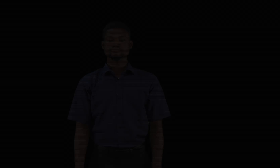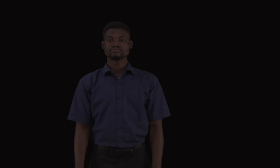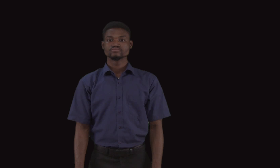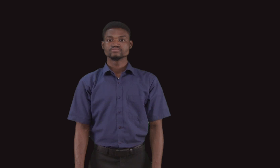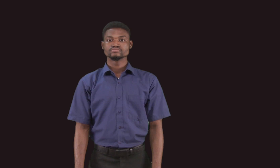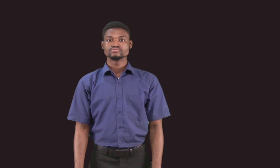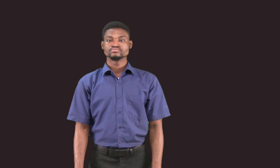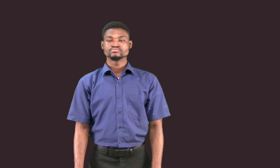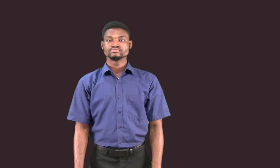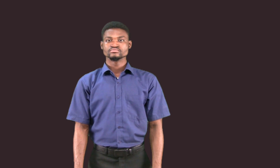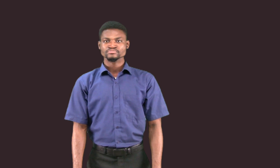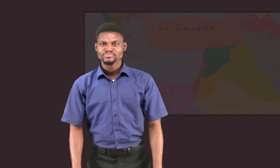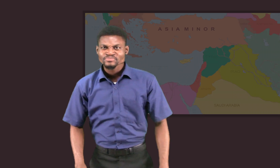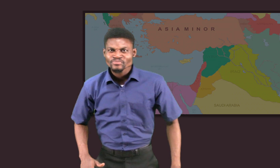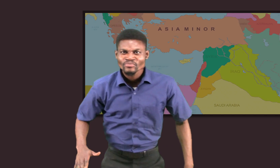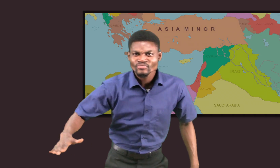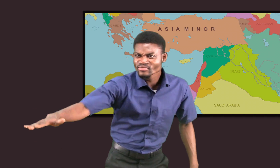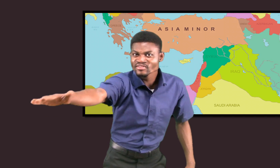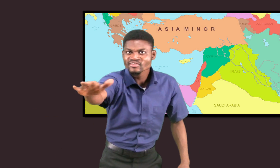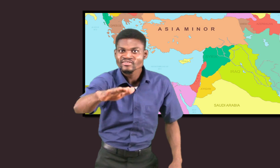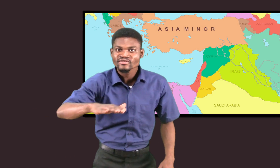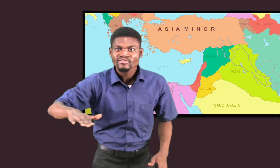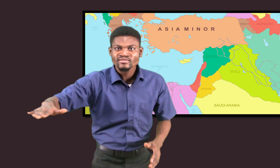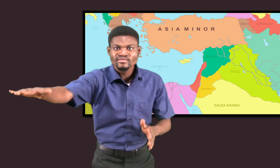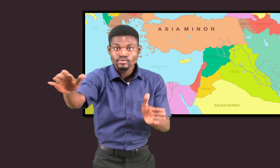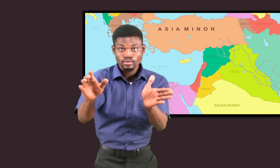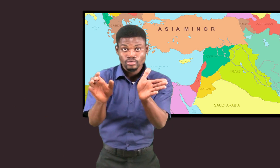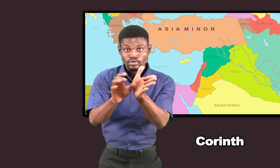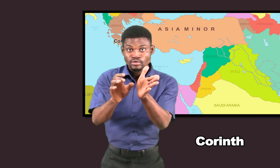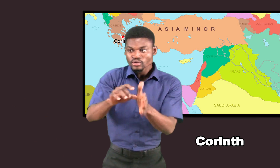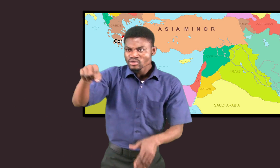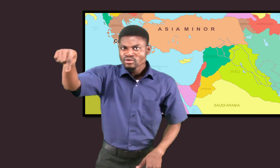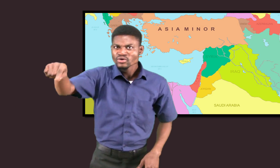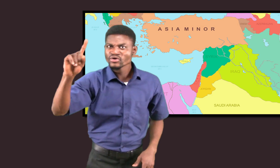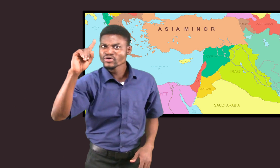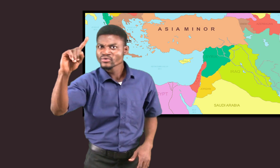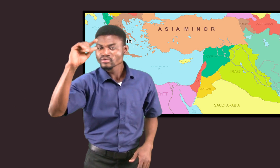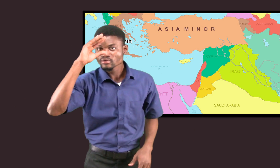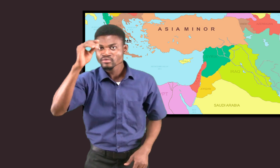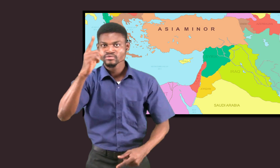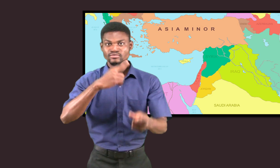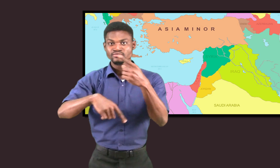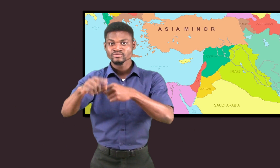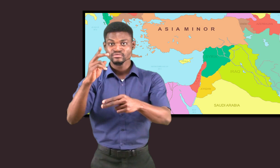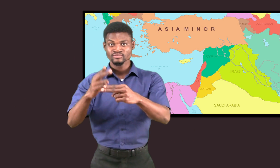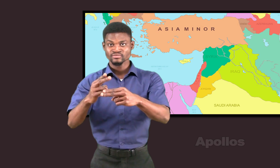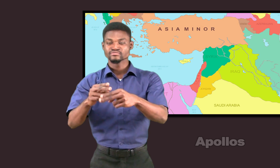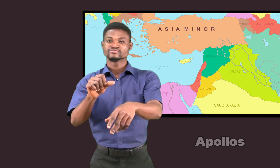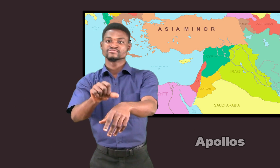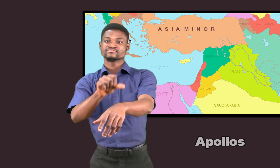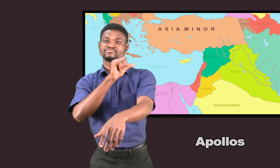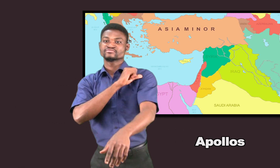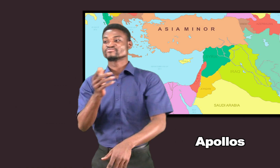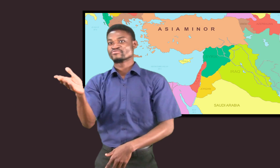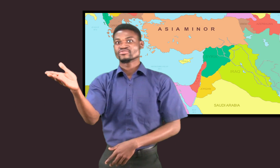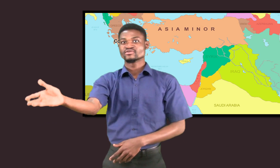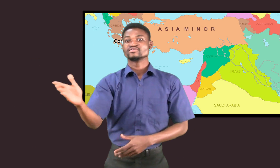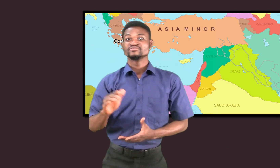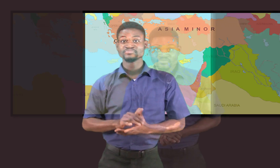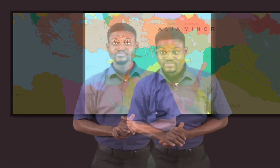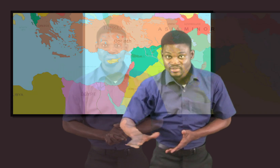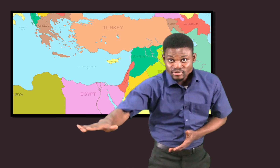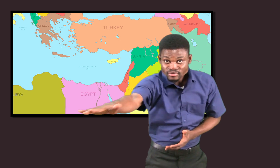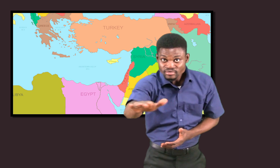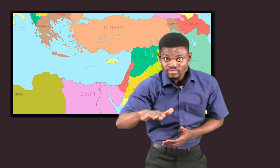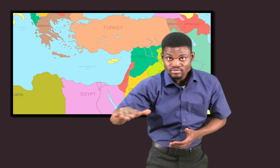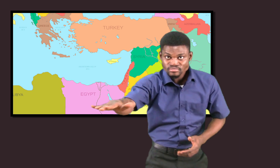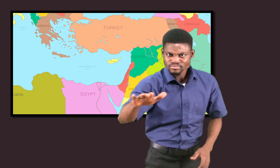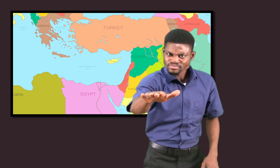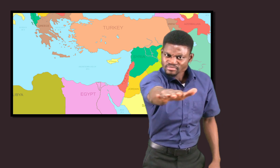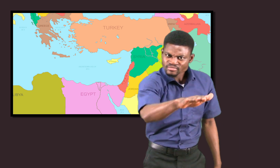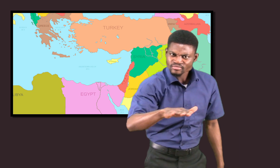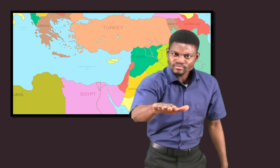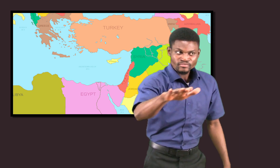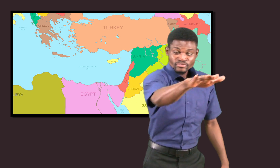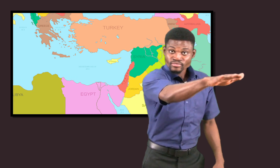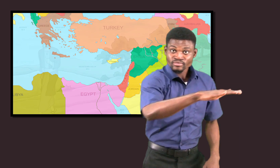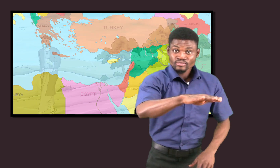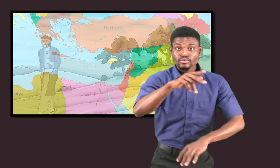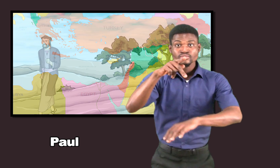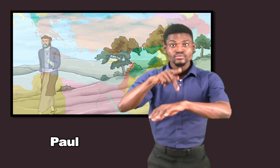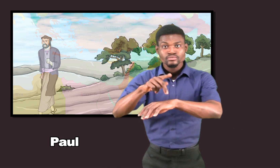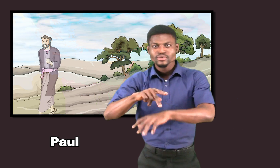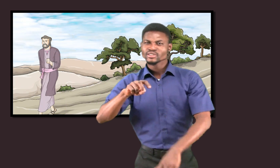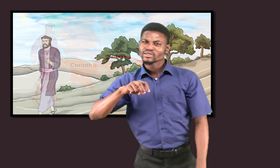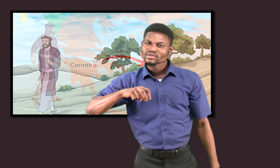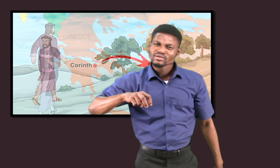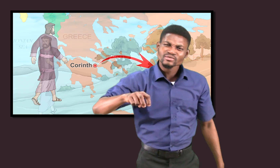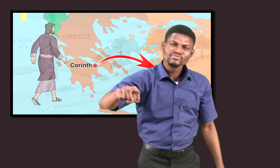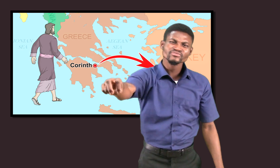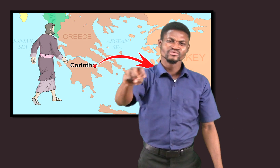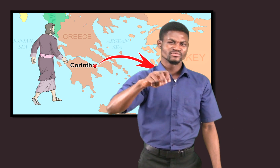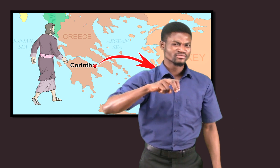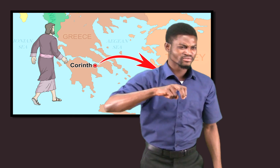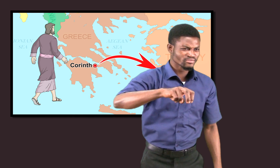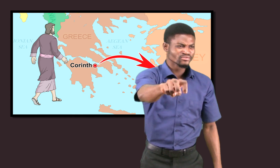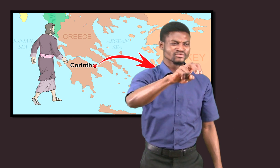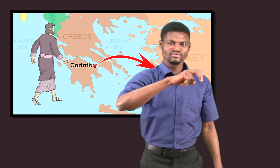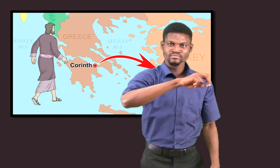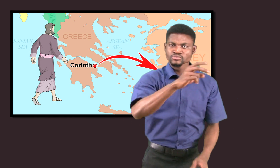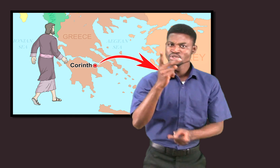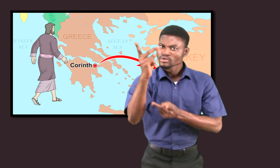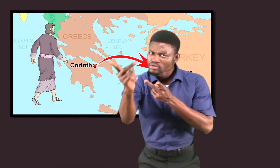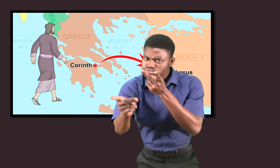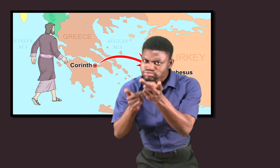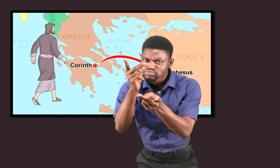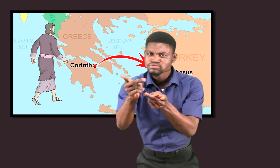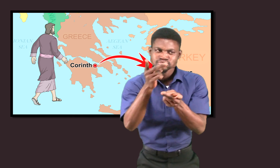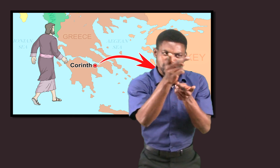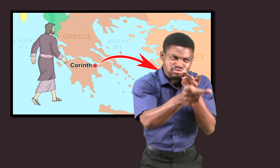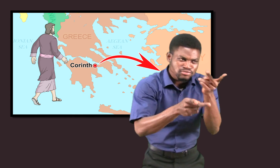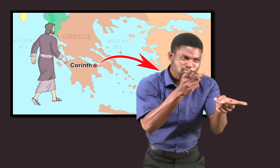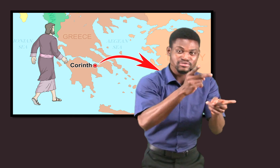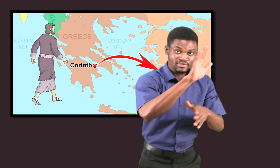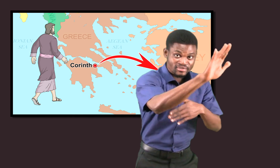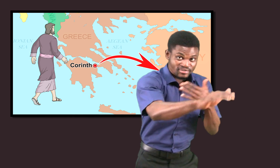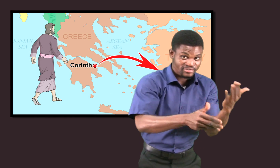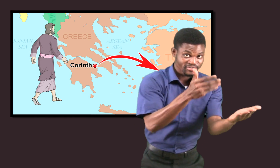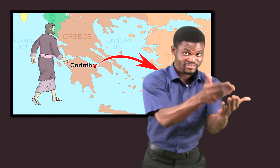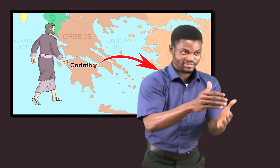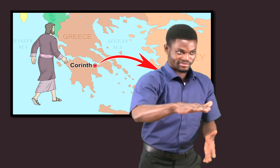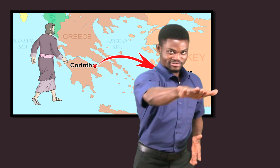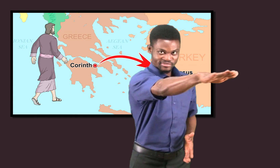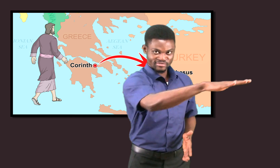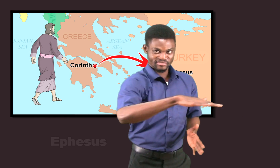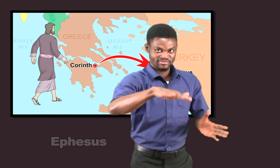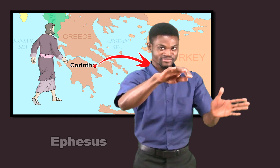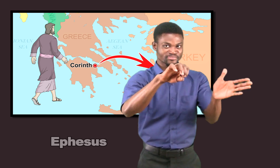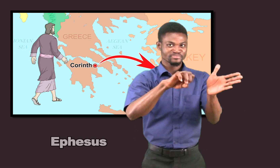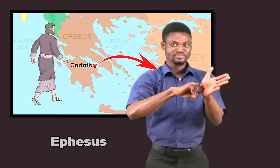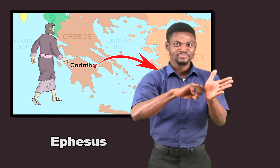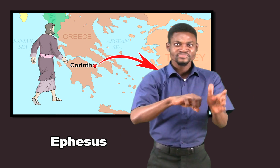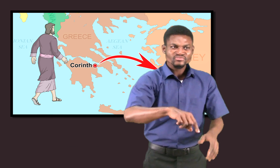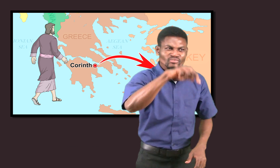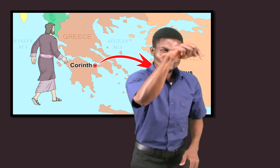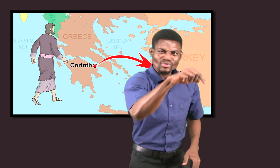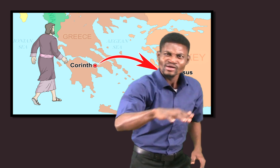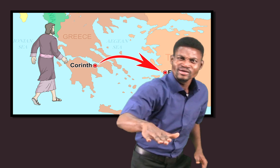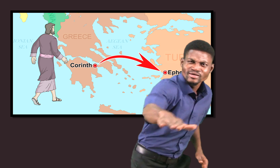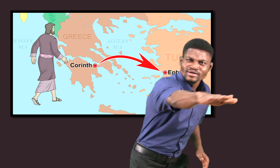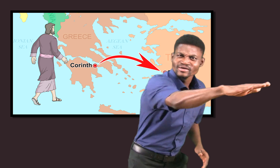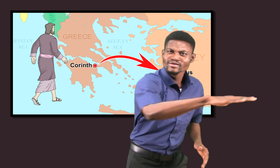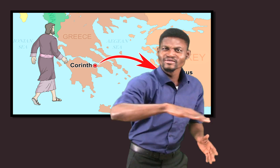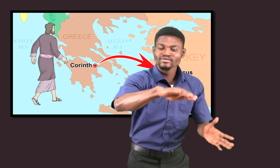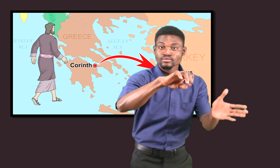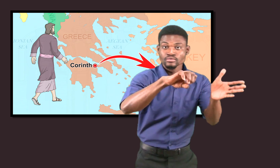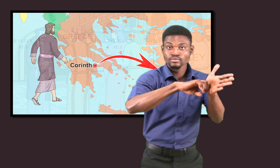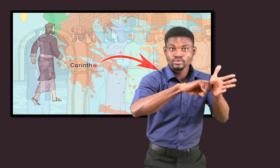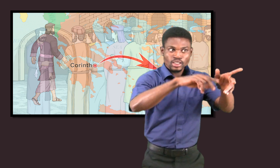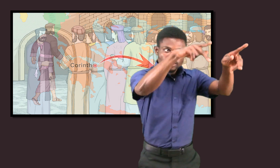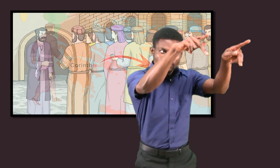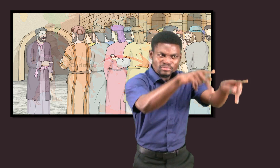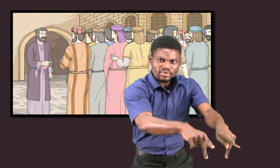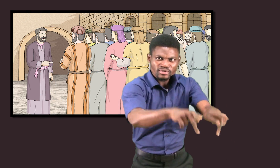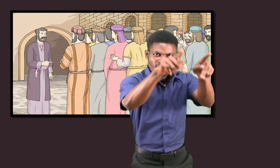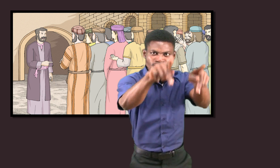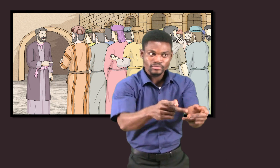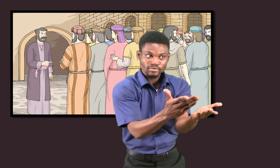While Apollos was at Corinth, Paul passed through the interior and came to Ephesus.